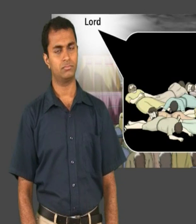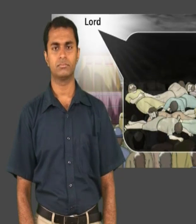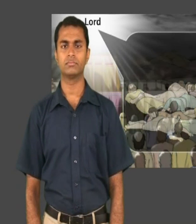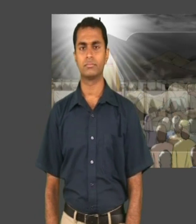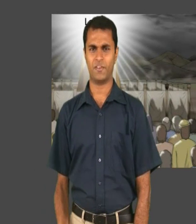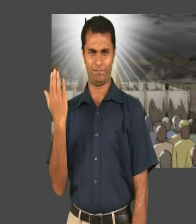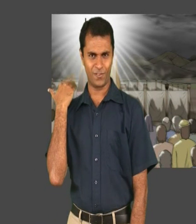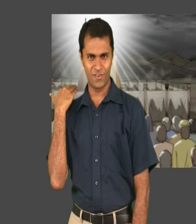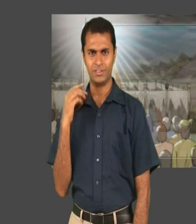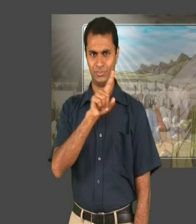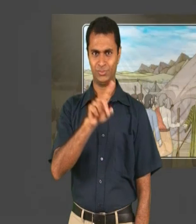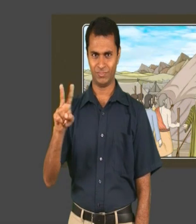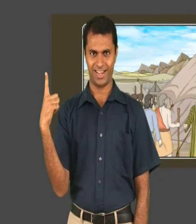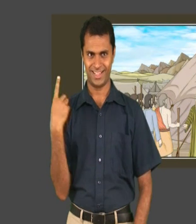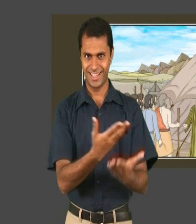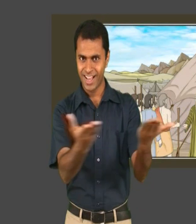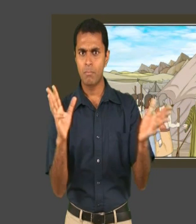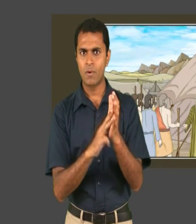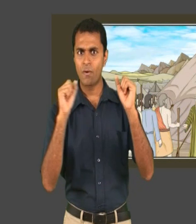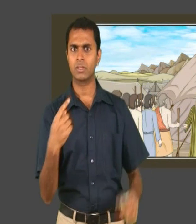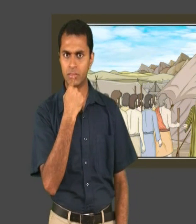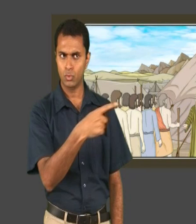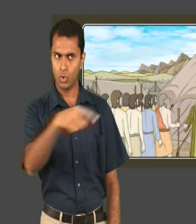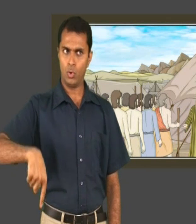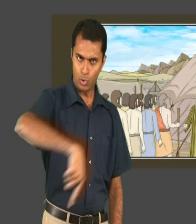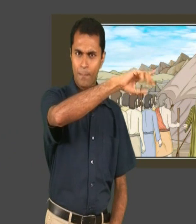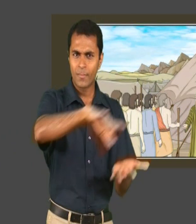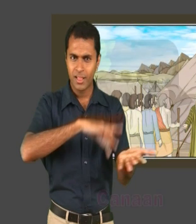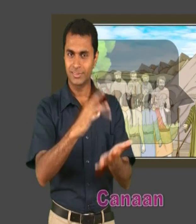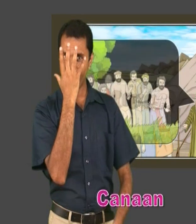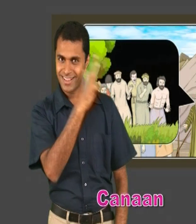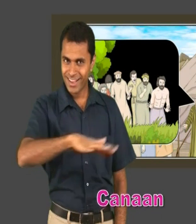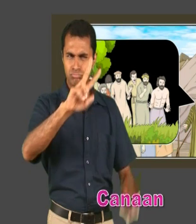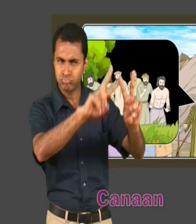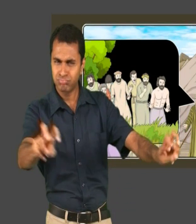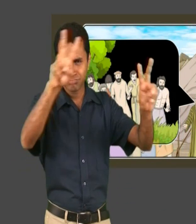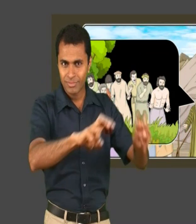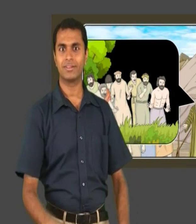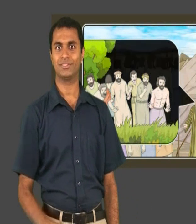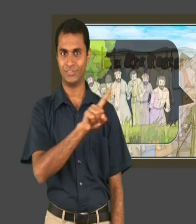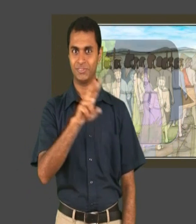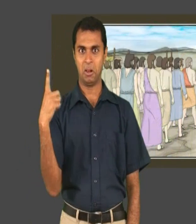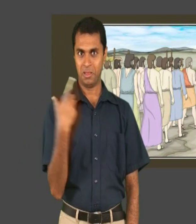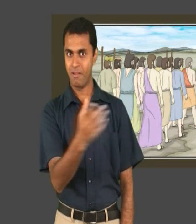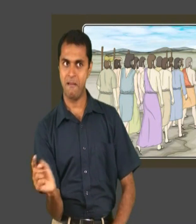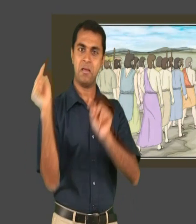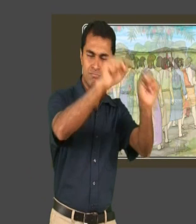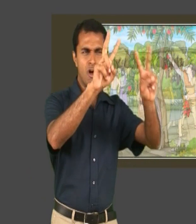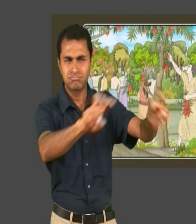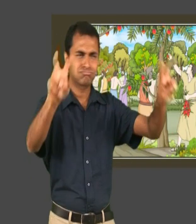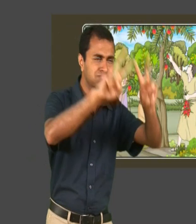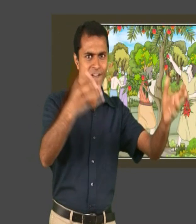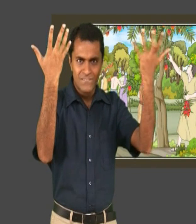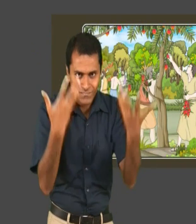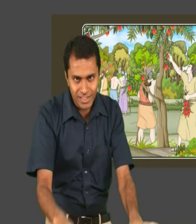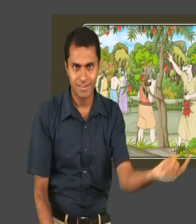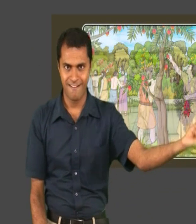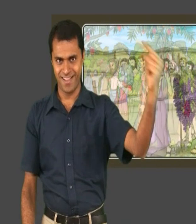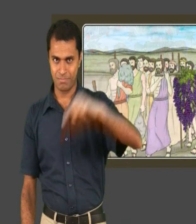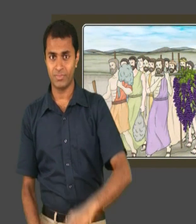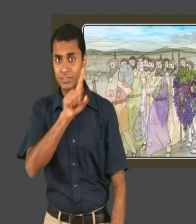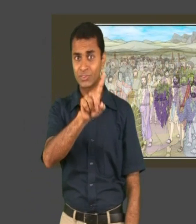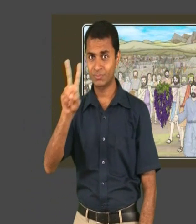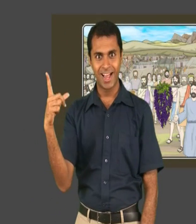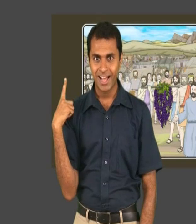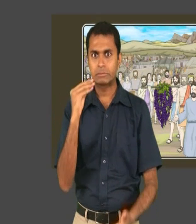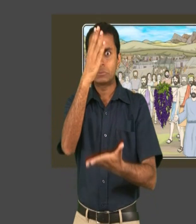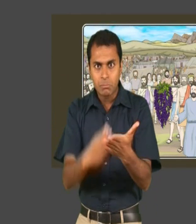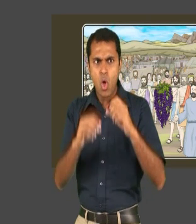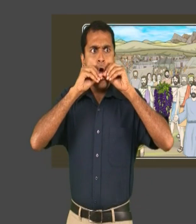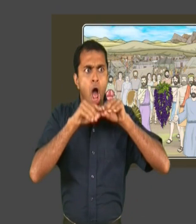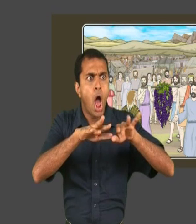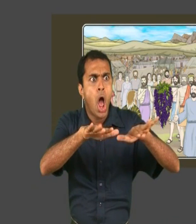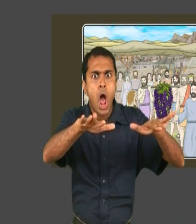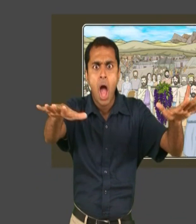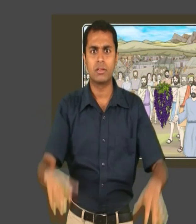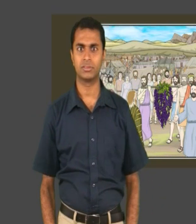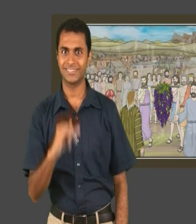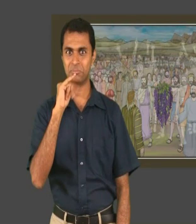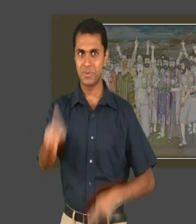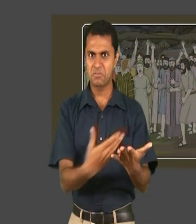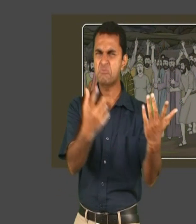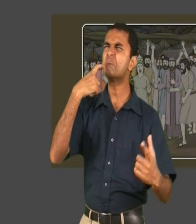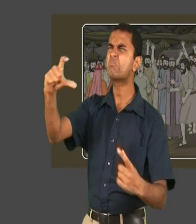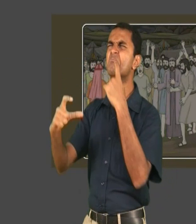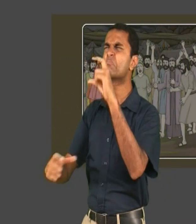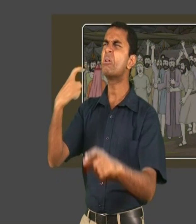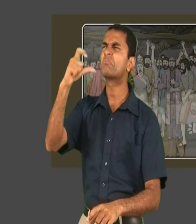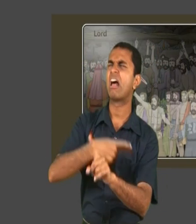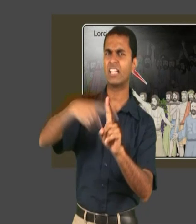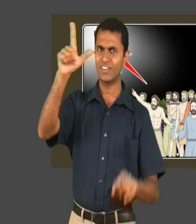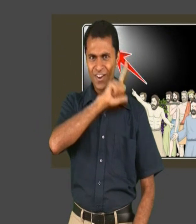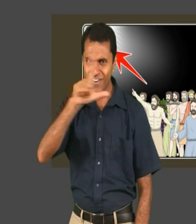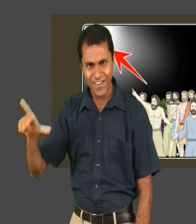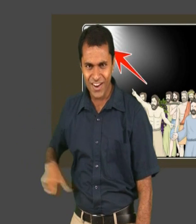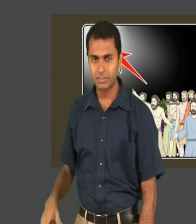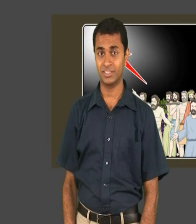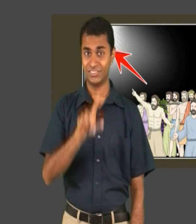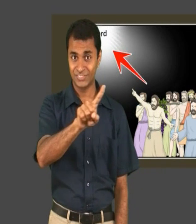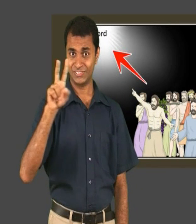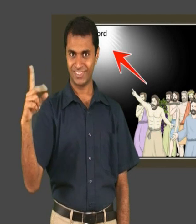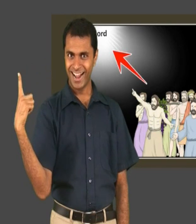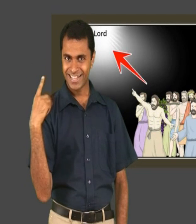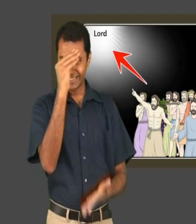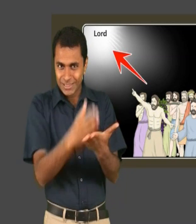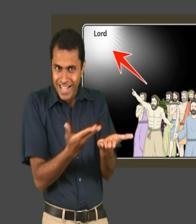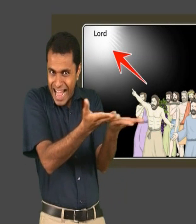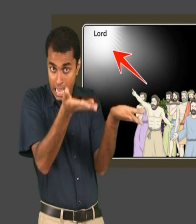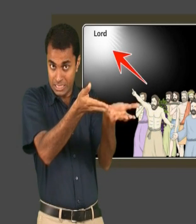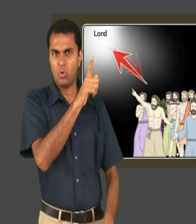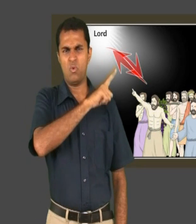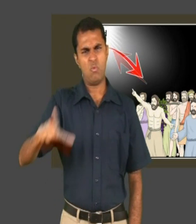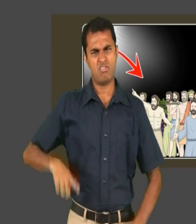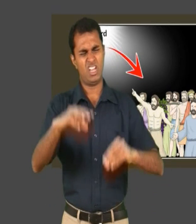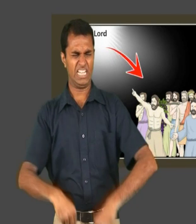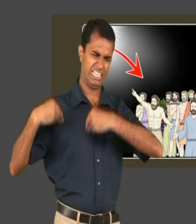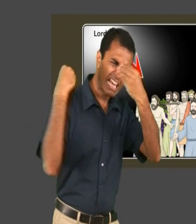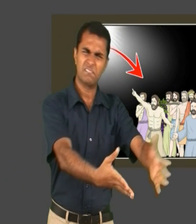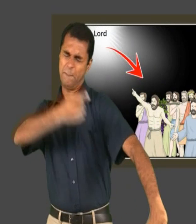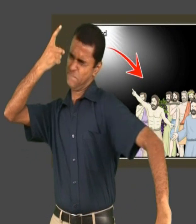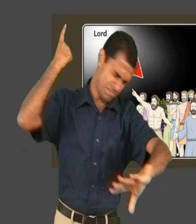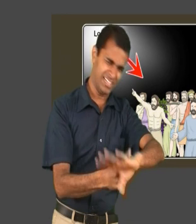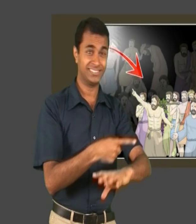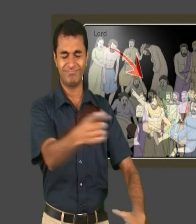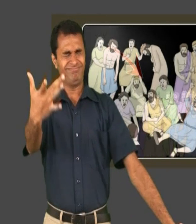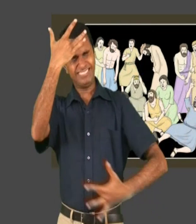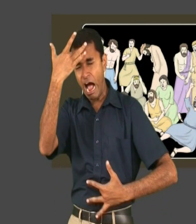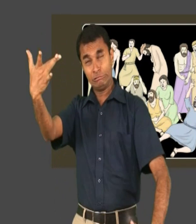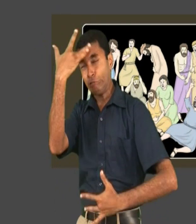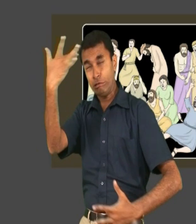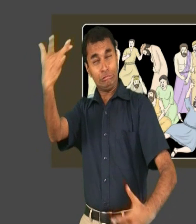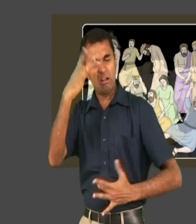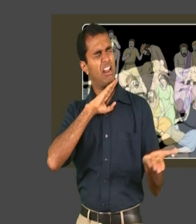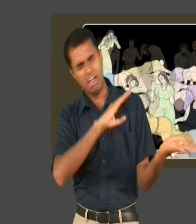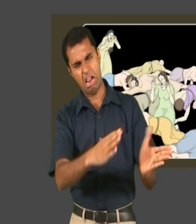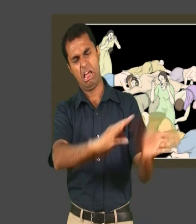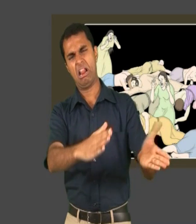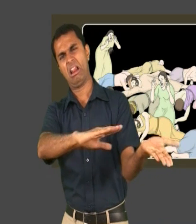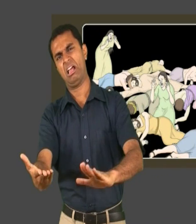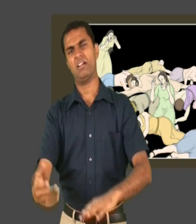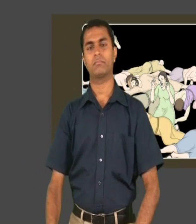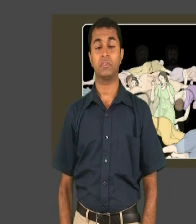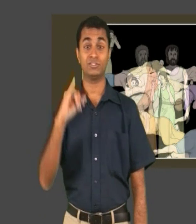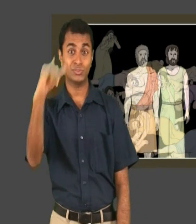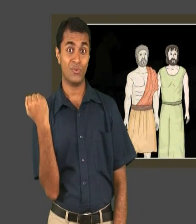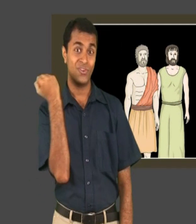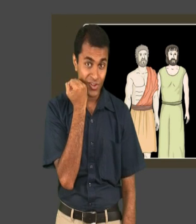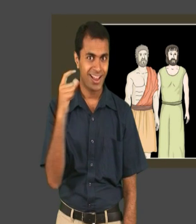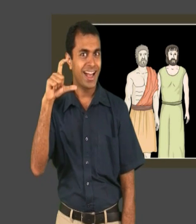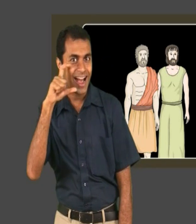So the men Moses had sent to spy out the land, who had returned and made the whole congregation grumble against him by bringing out a bad report about the land— those men who had brought out the bad report about the land—were struck down by a plague before the LORD.